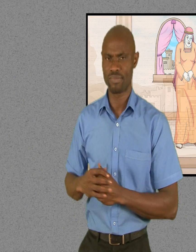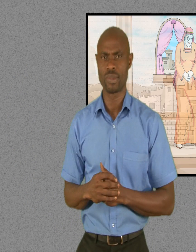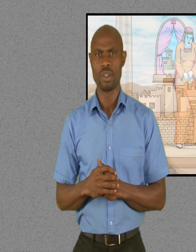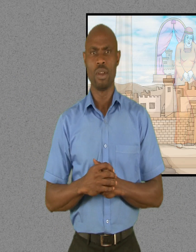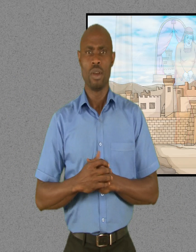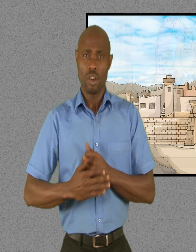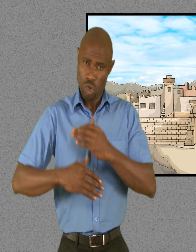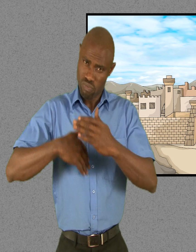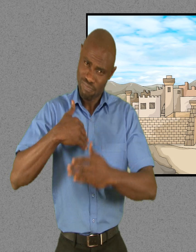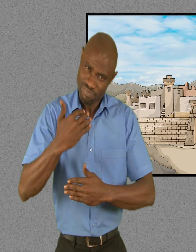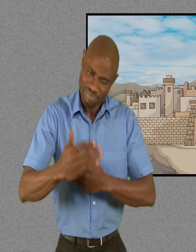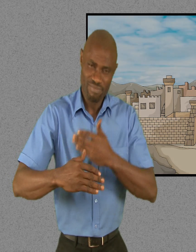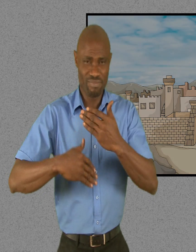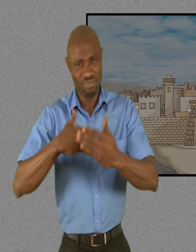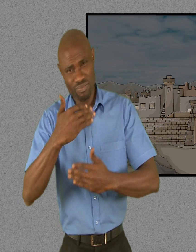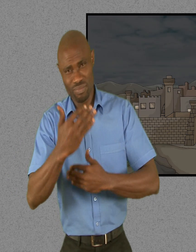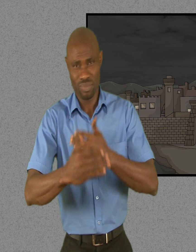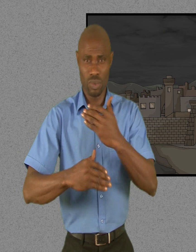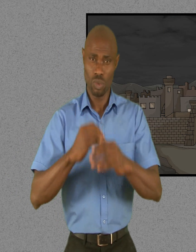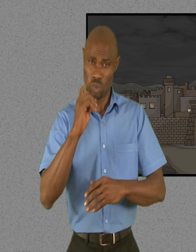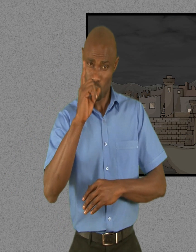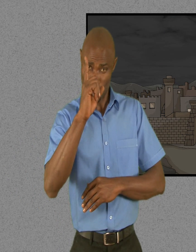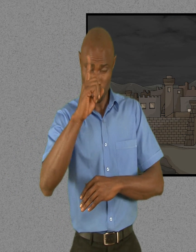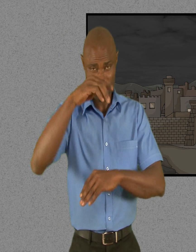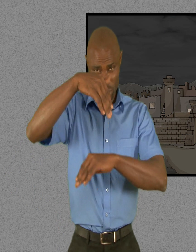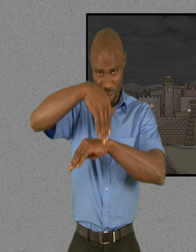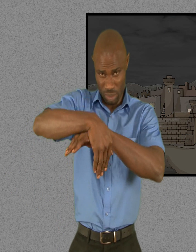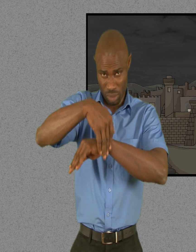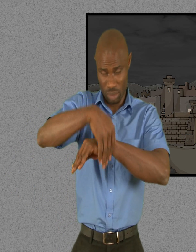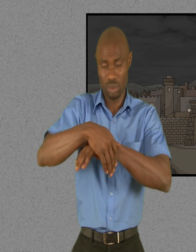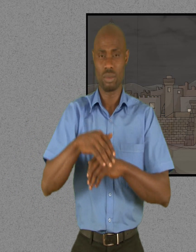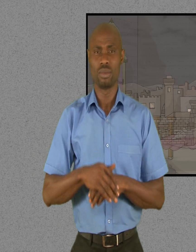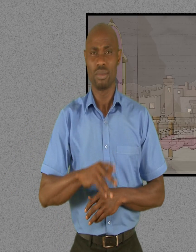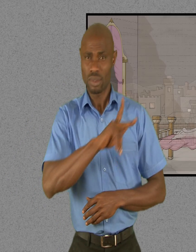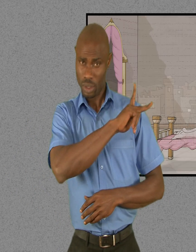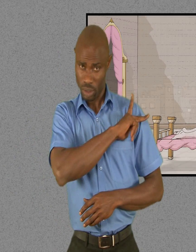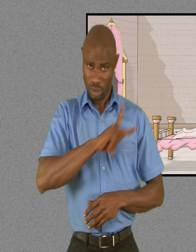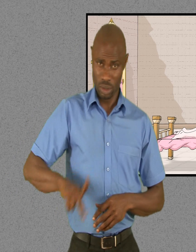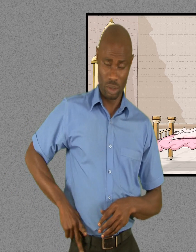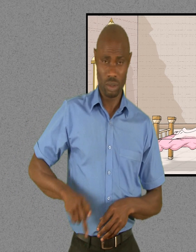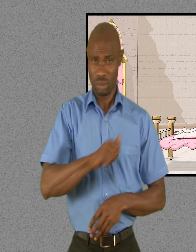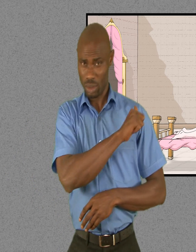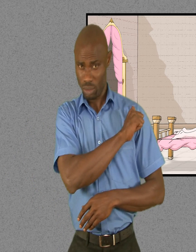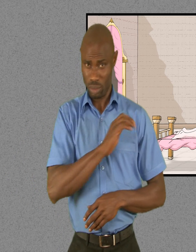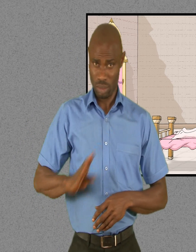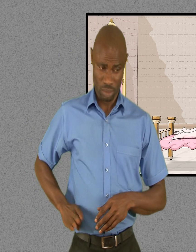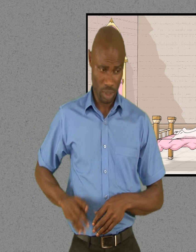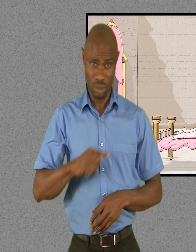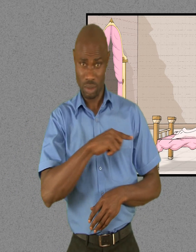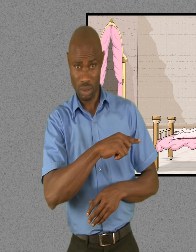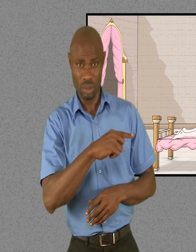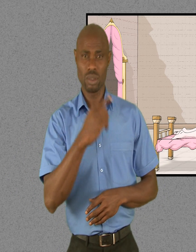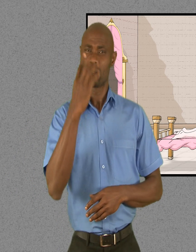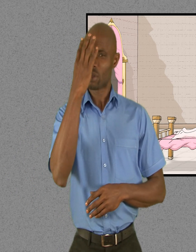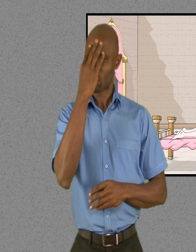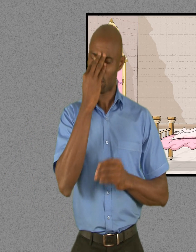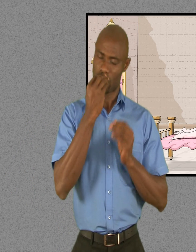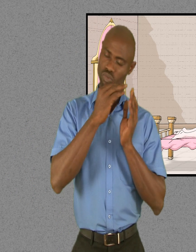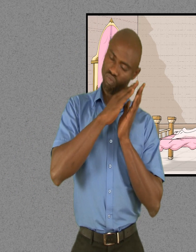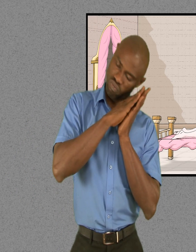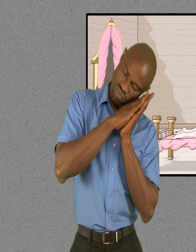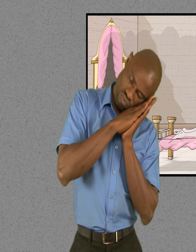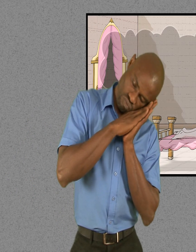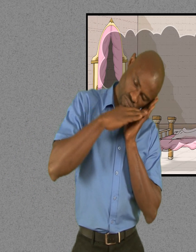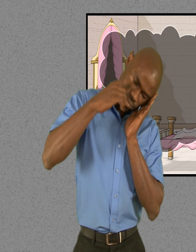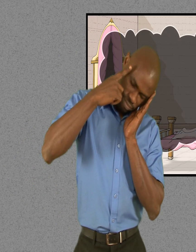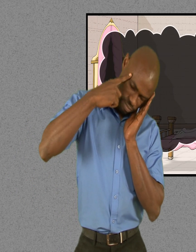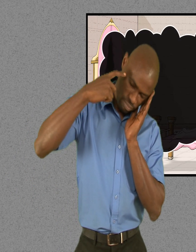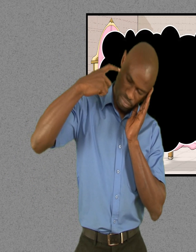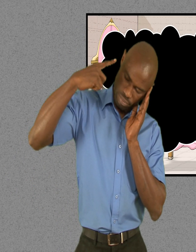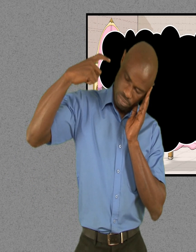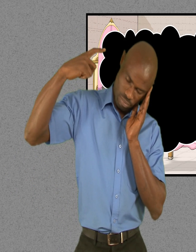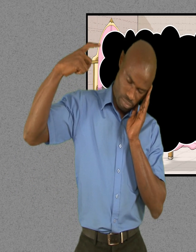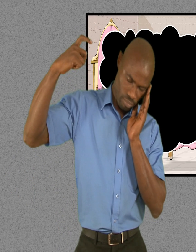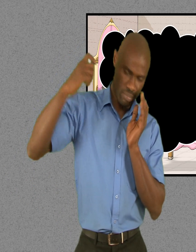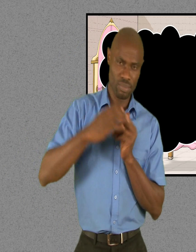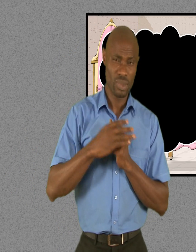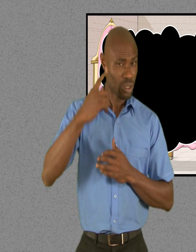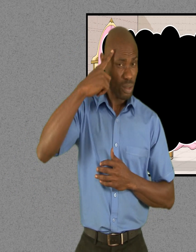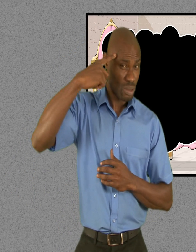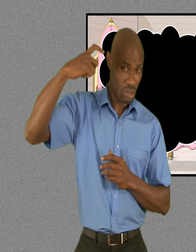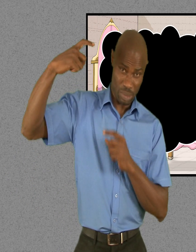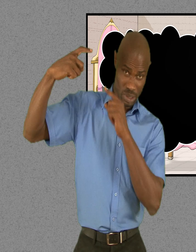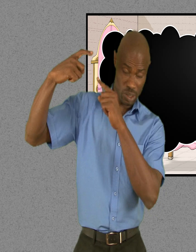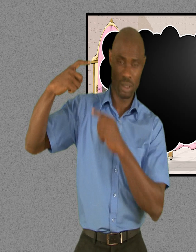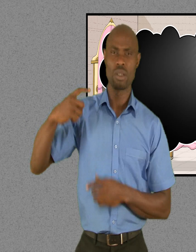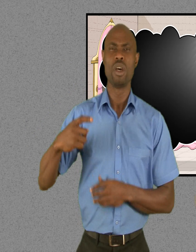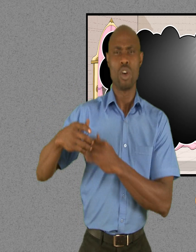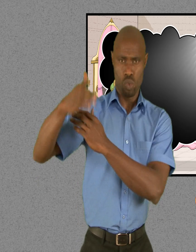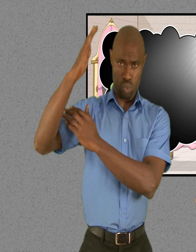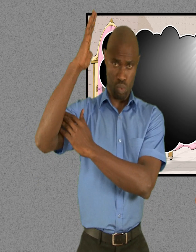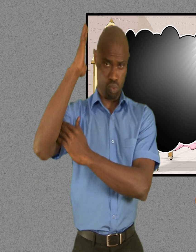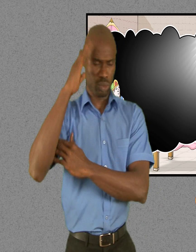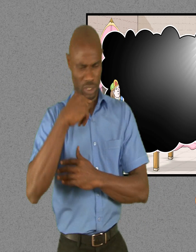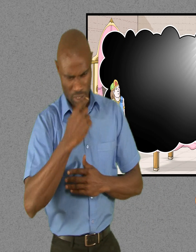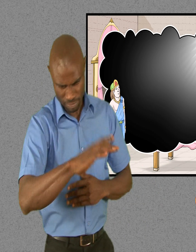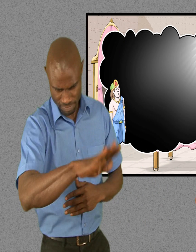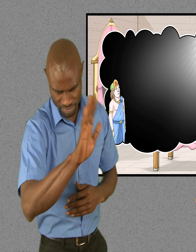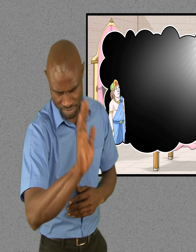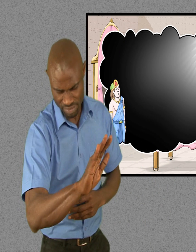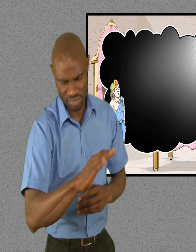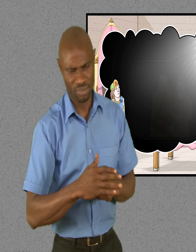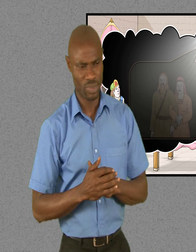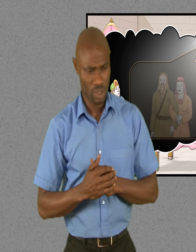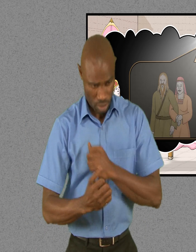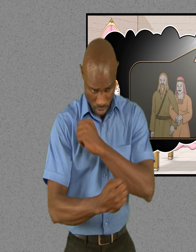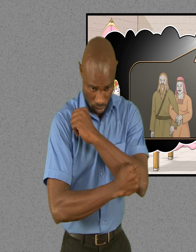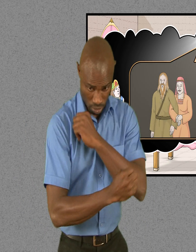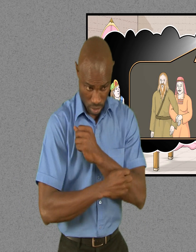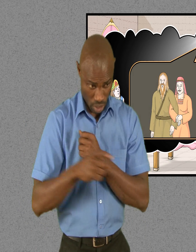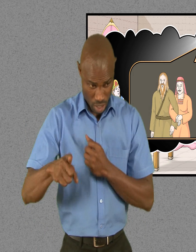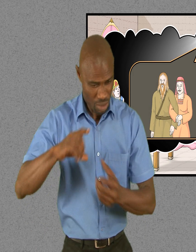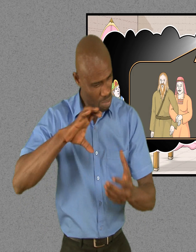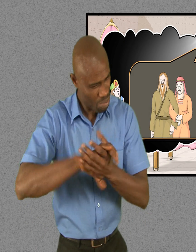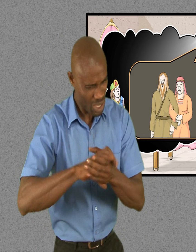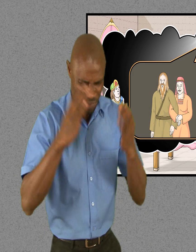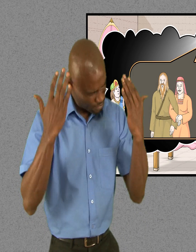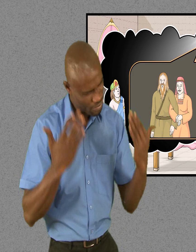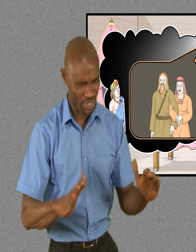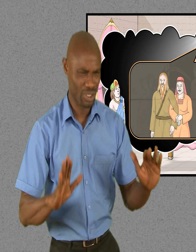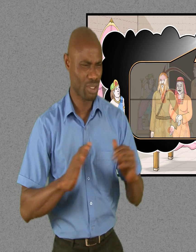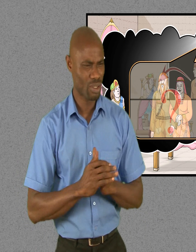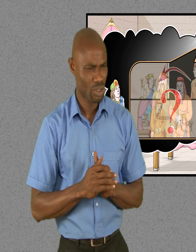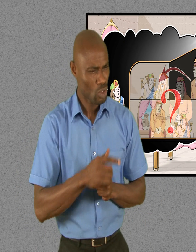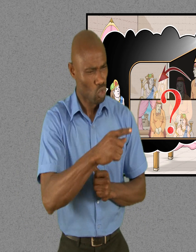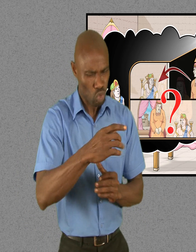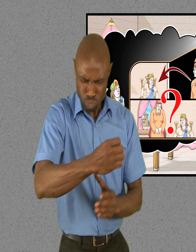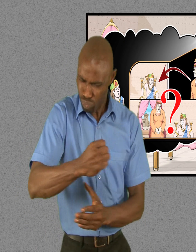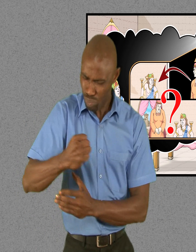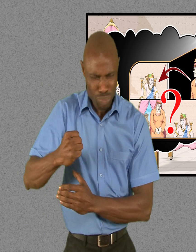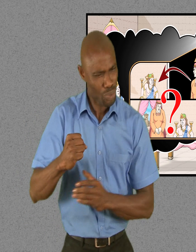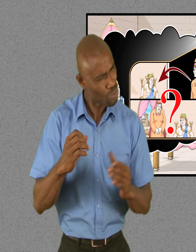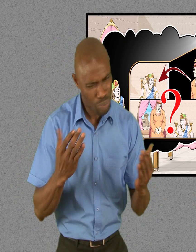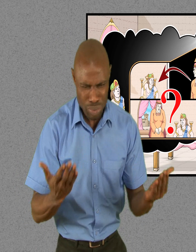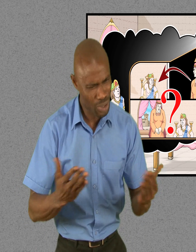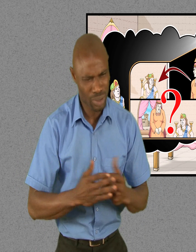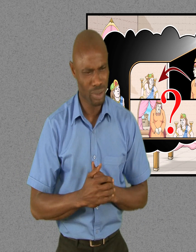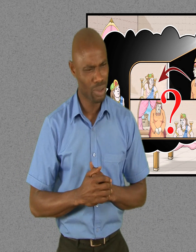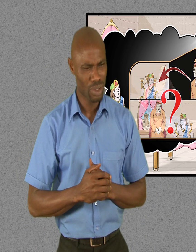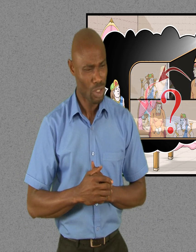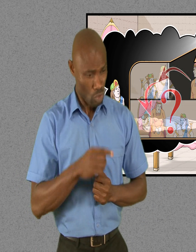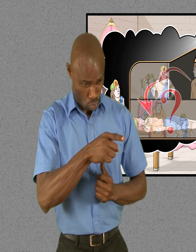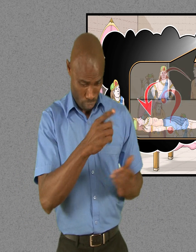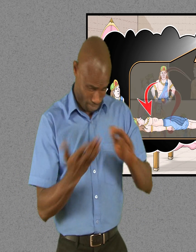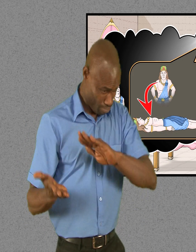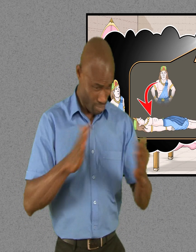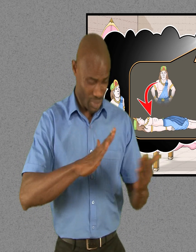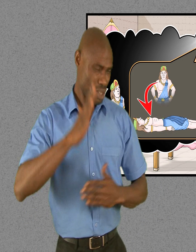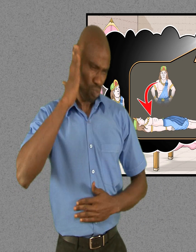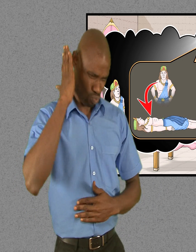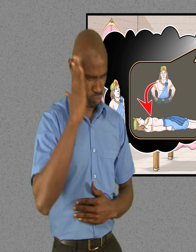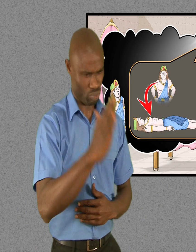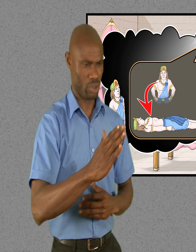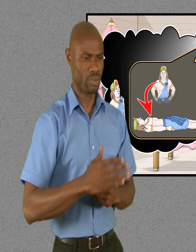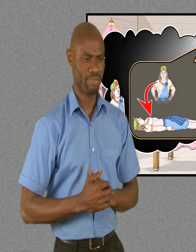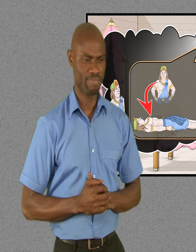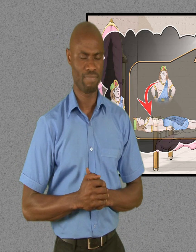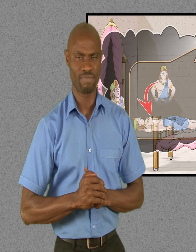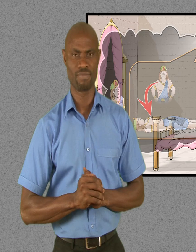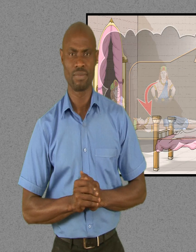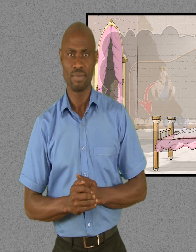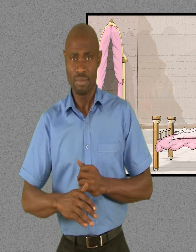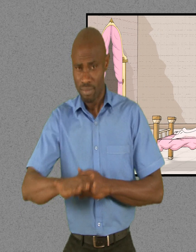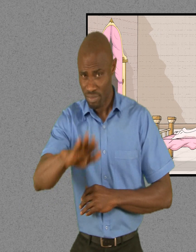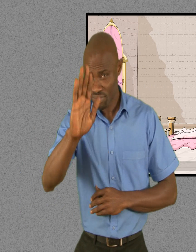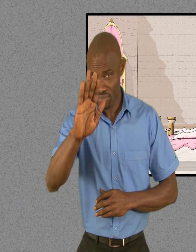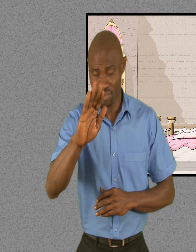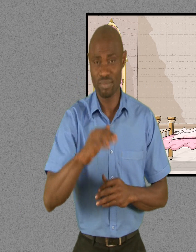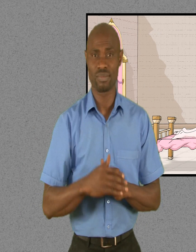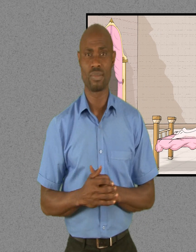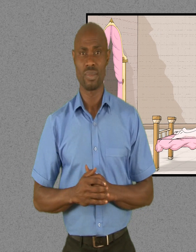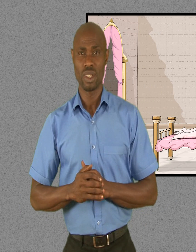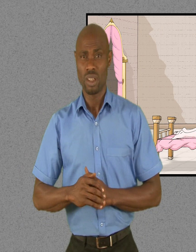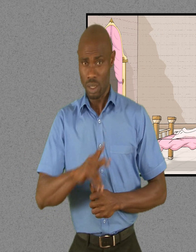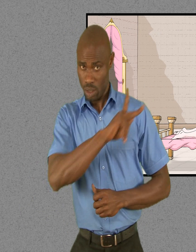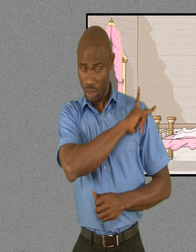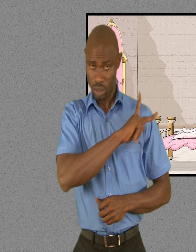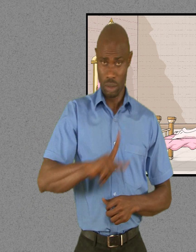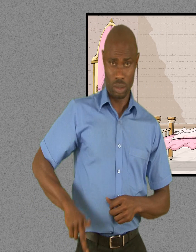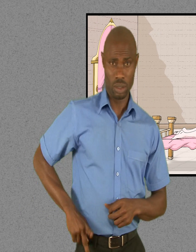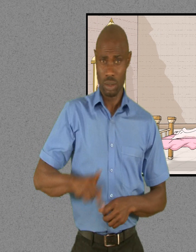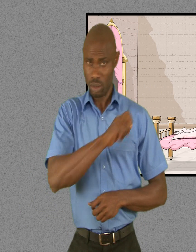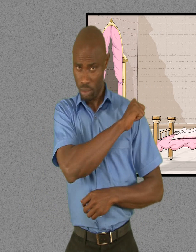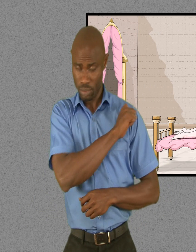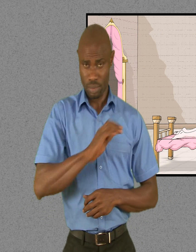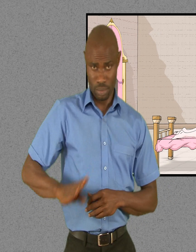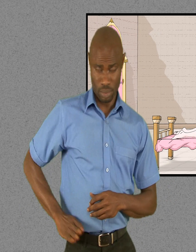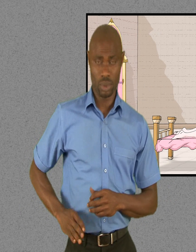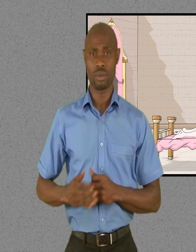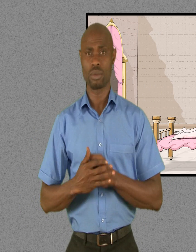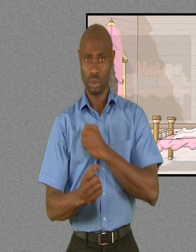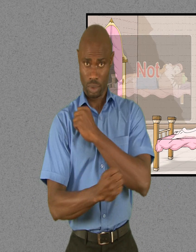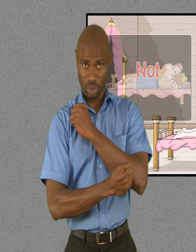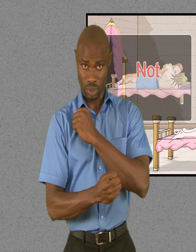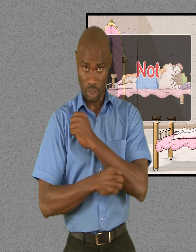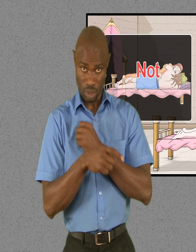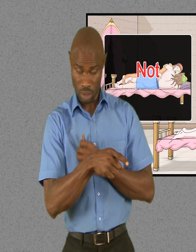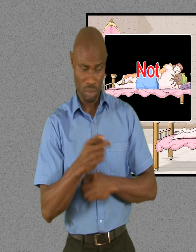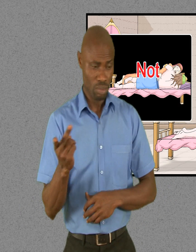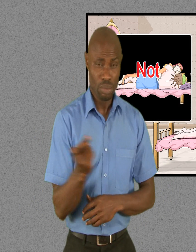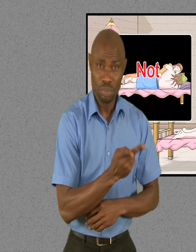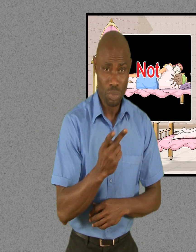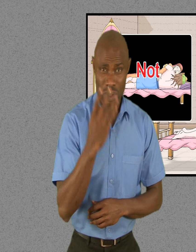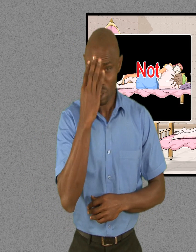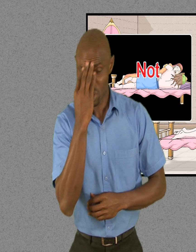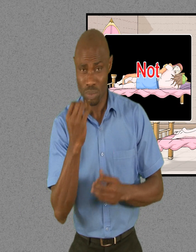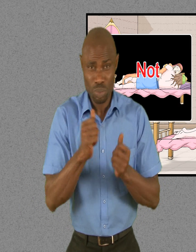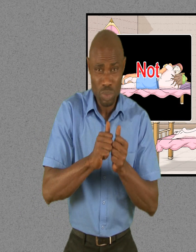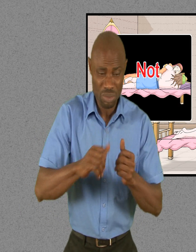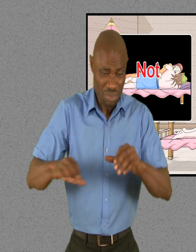One night, however, God came to Abimelech in a dream and told him, “You are as good as dead because of the woman you have taken, for she is a married woman.”